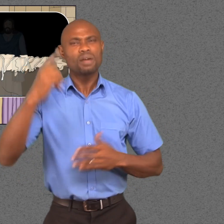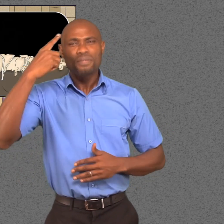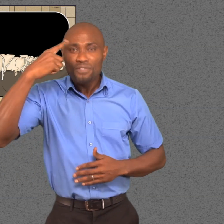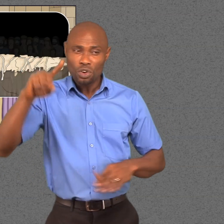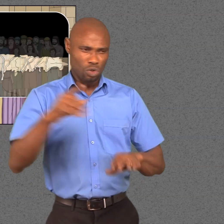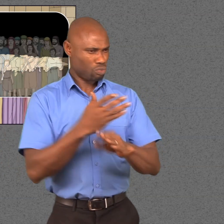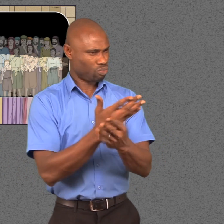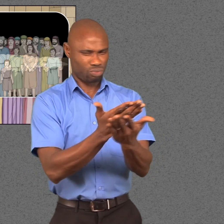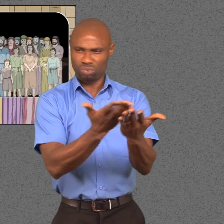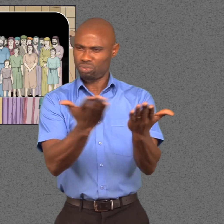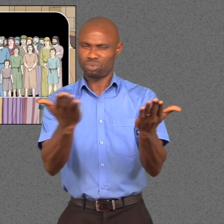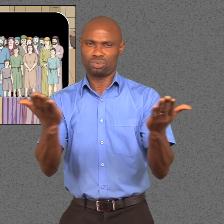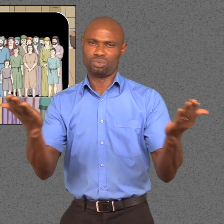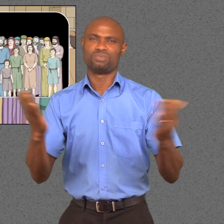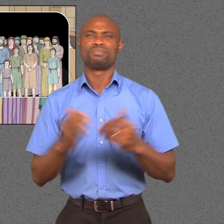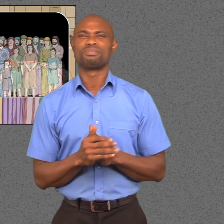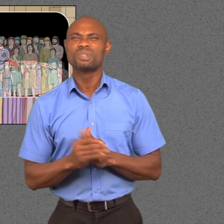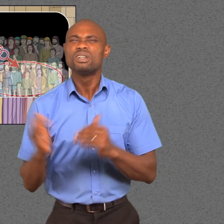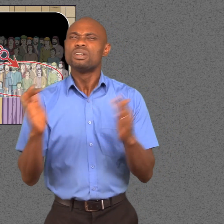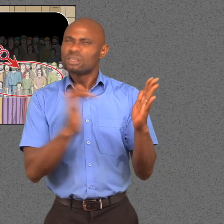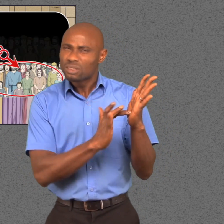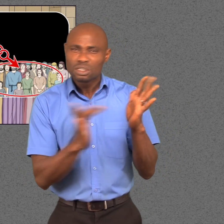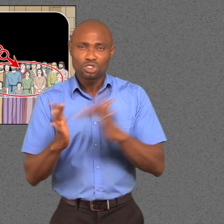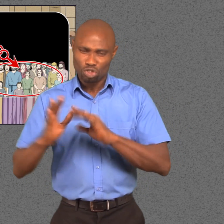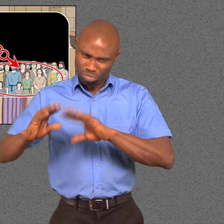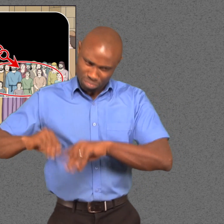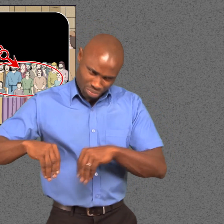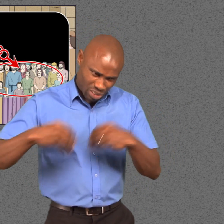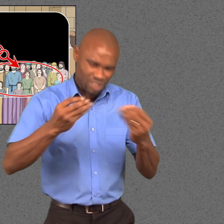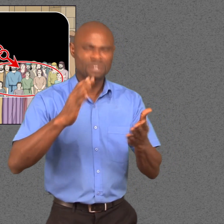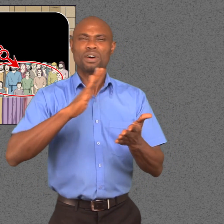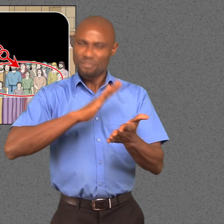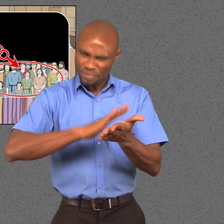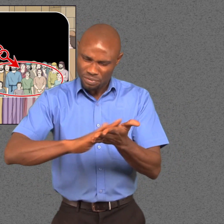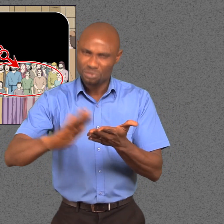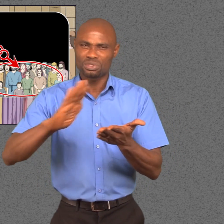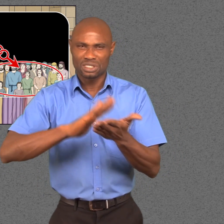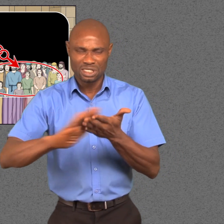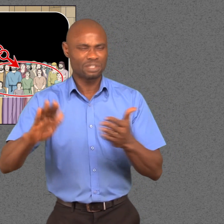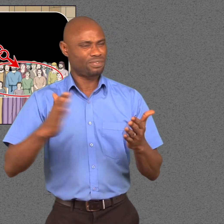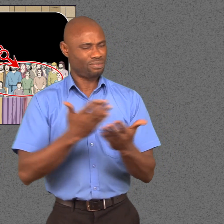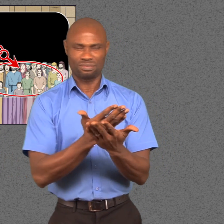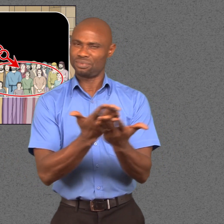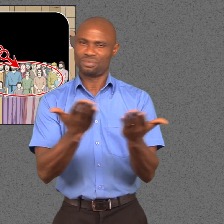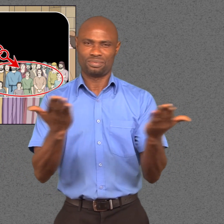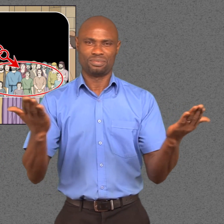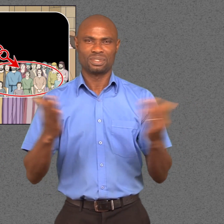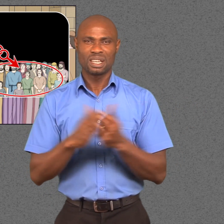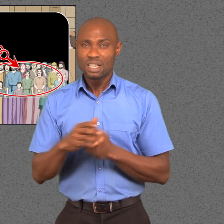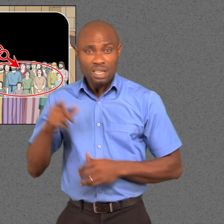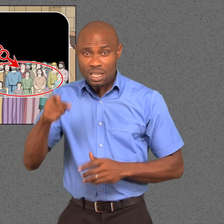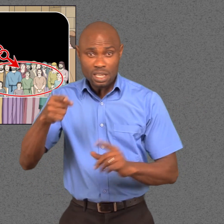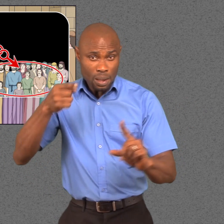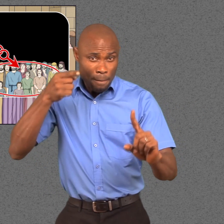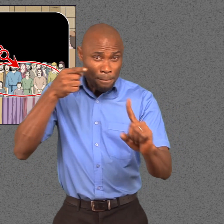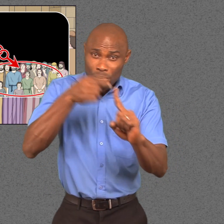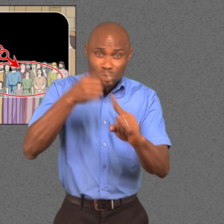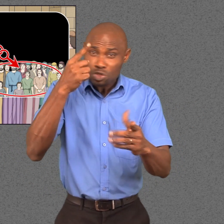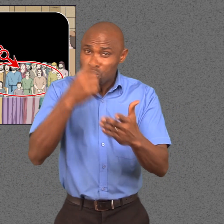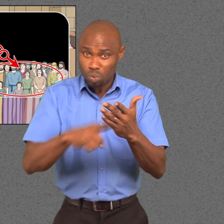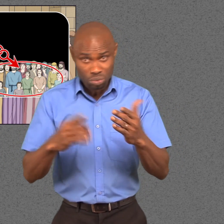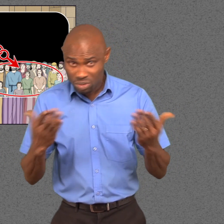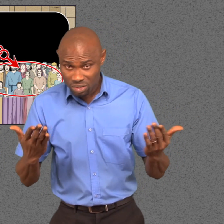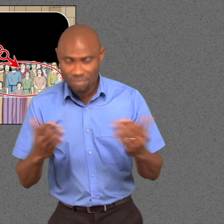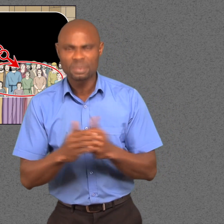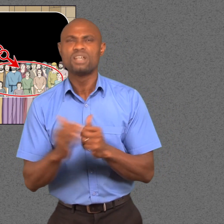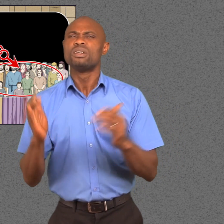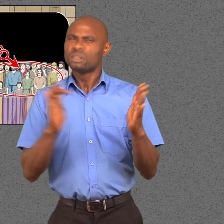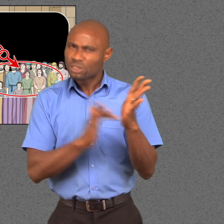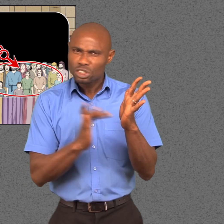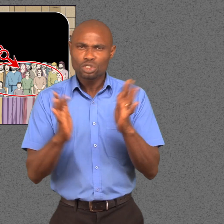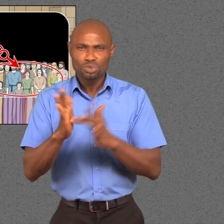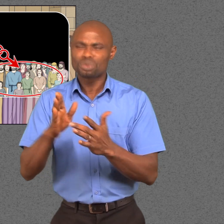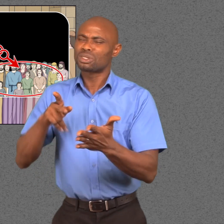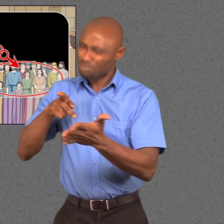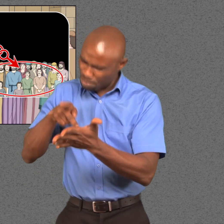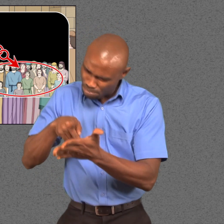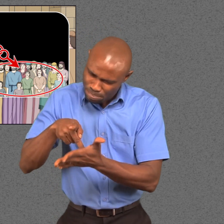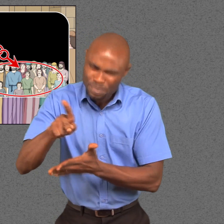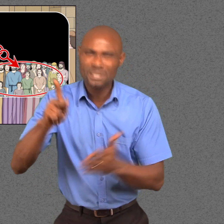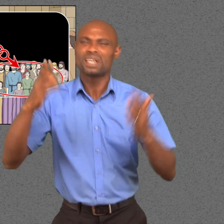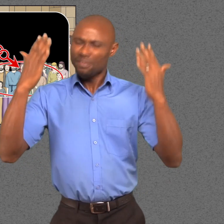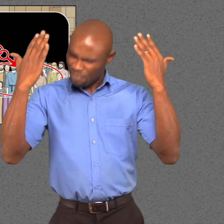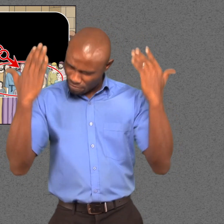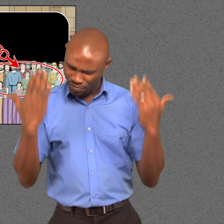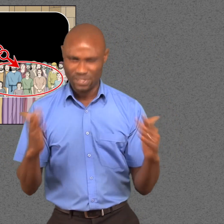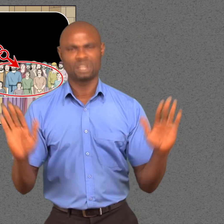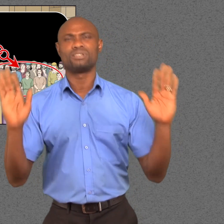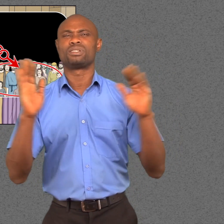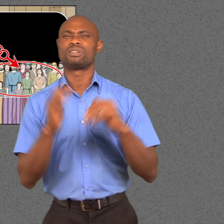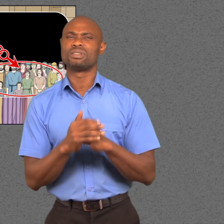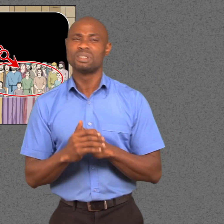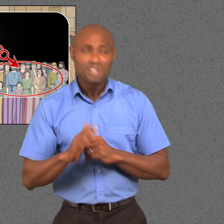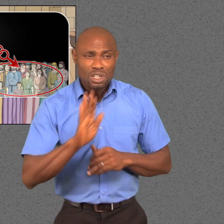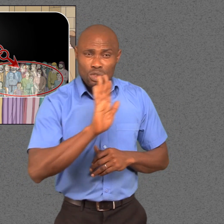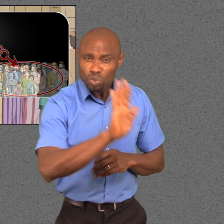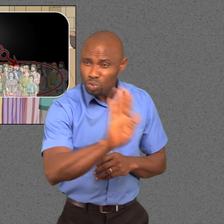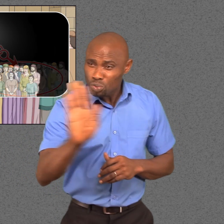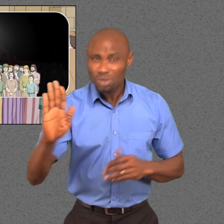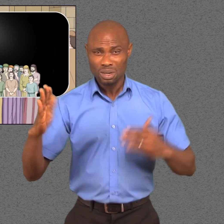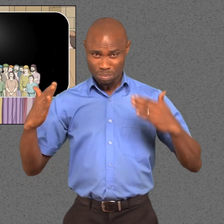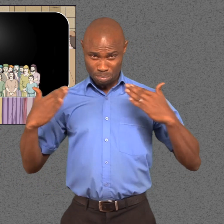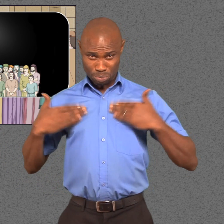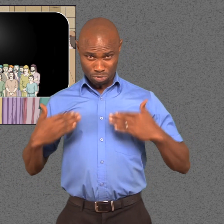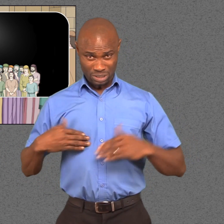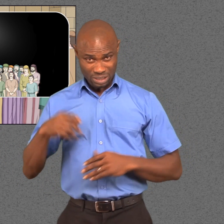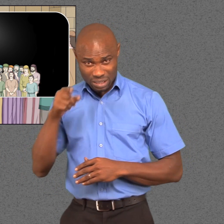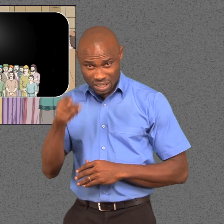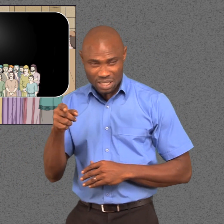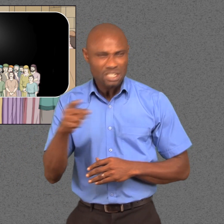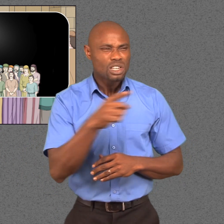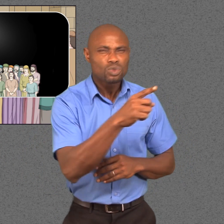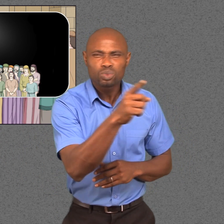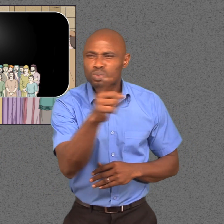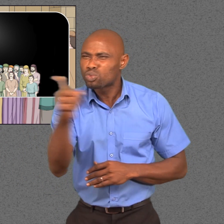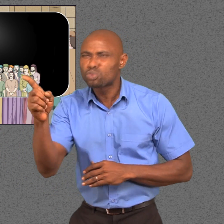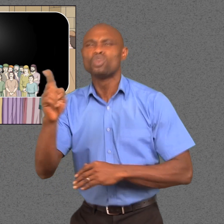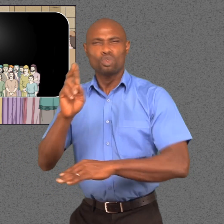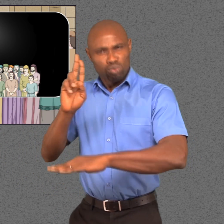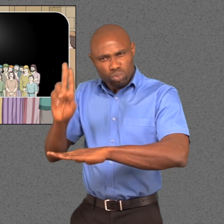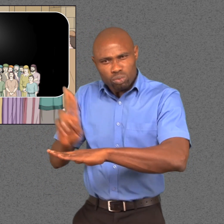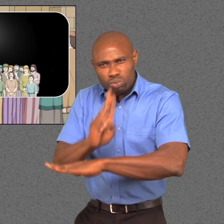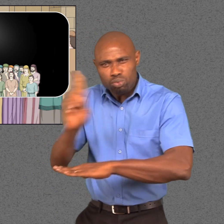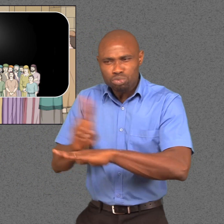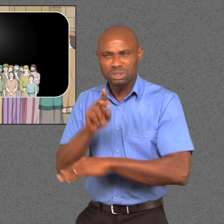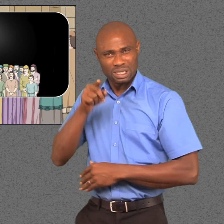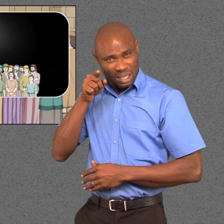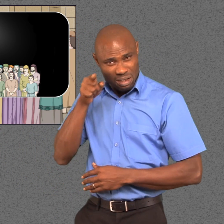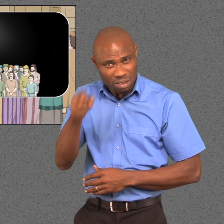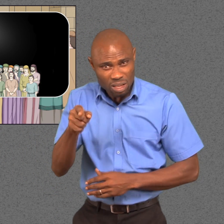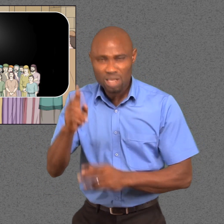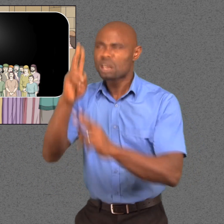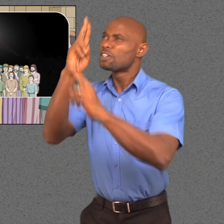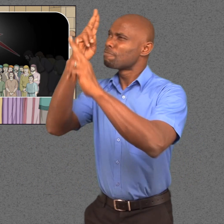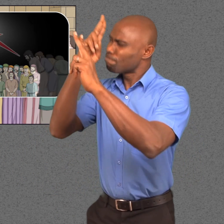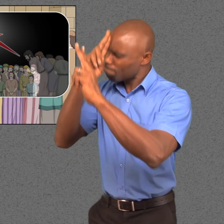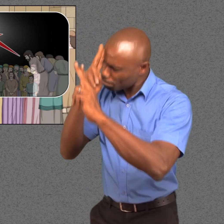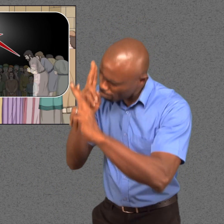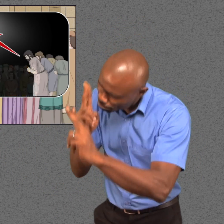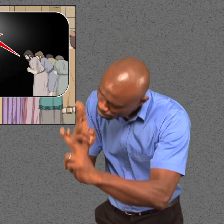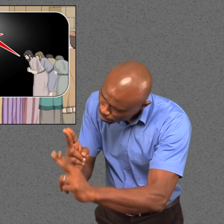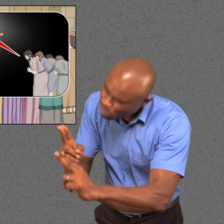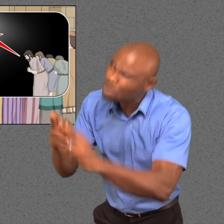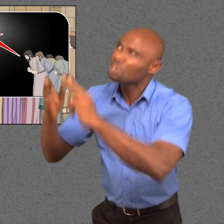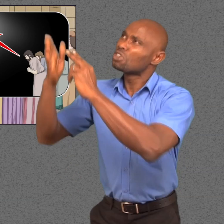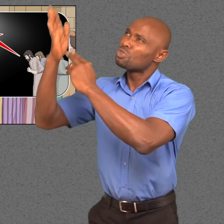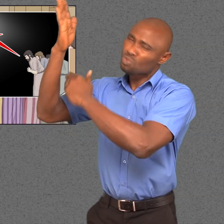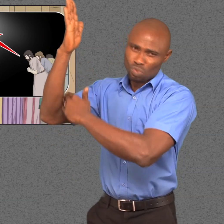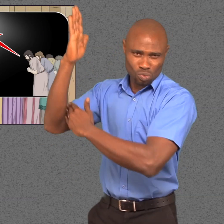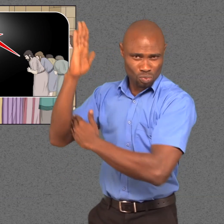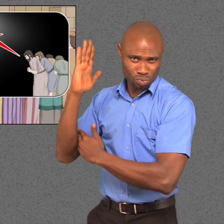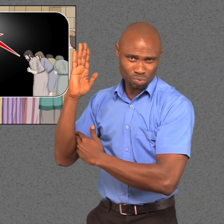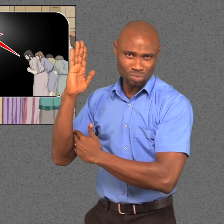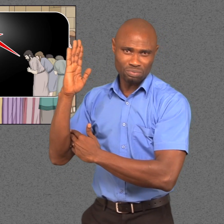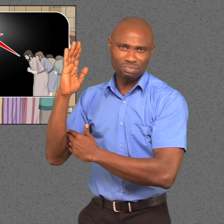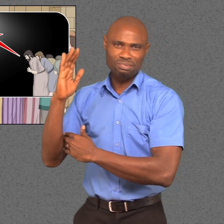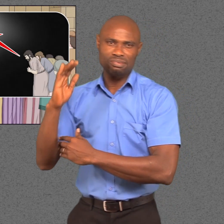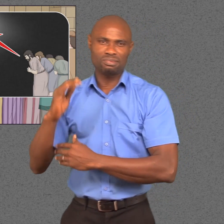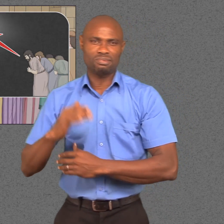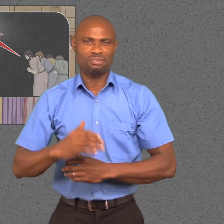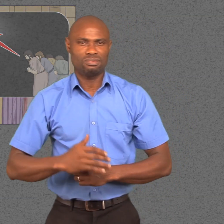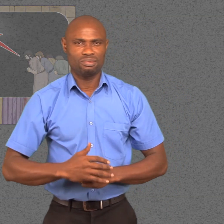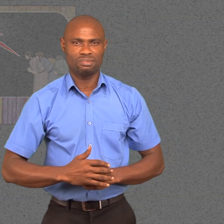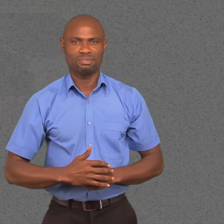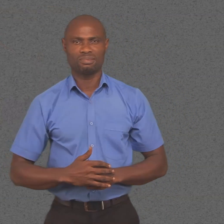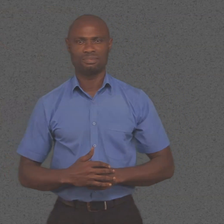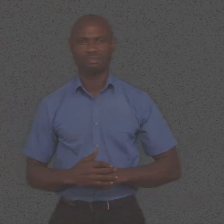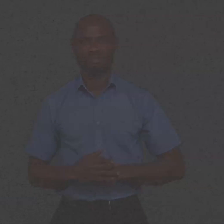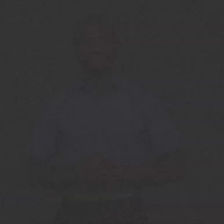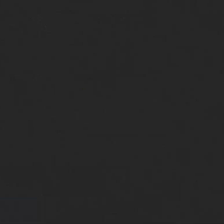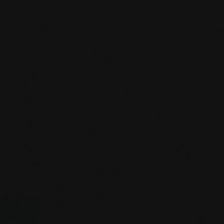you were bought at a price. Therefore glorify God with your body.